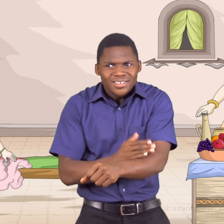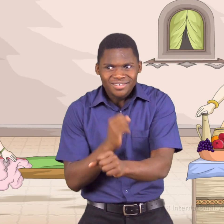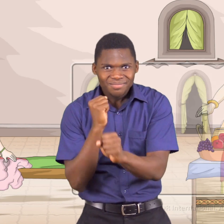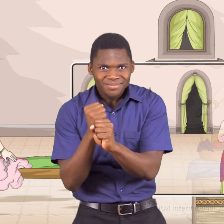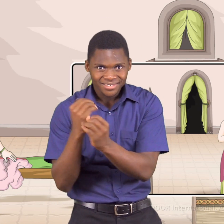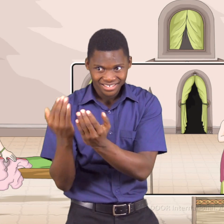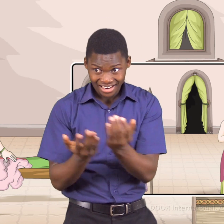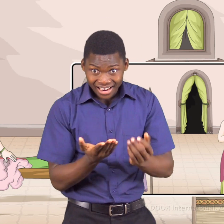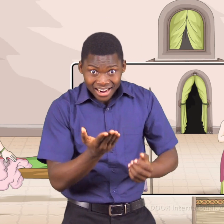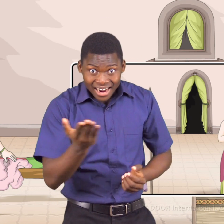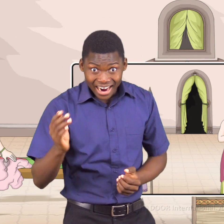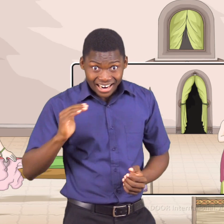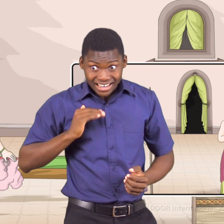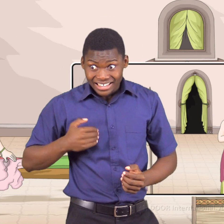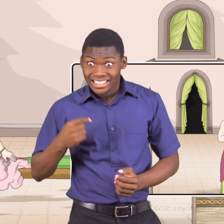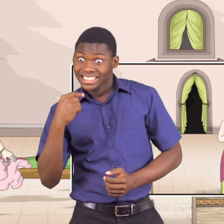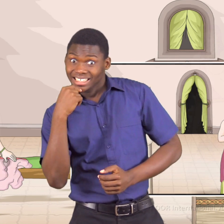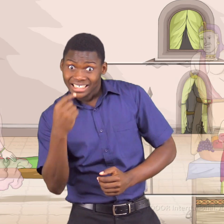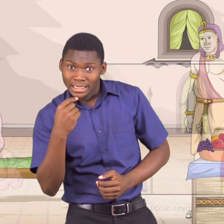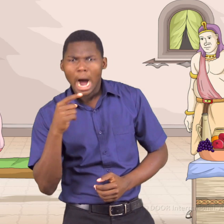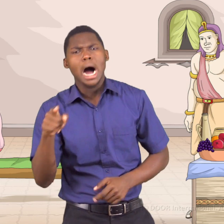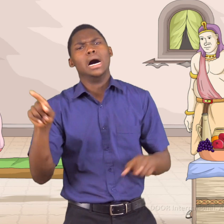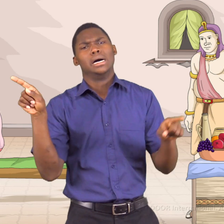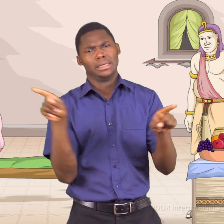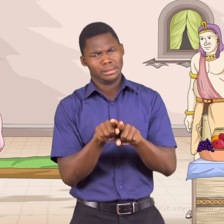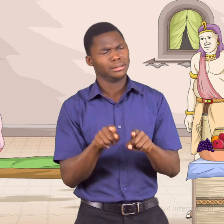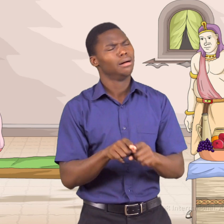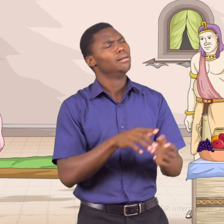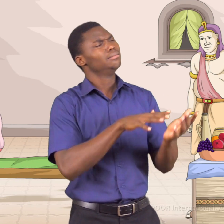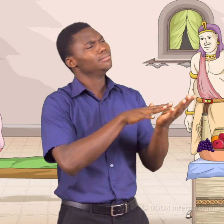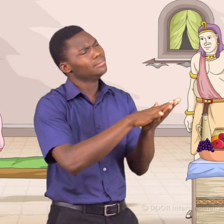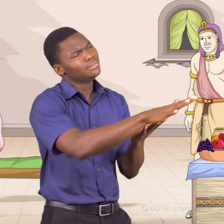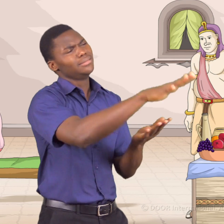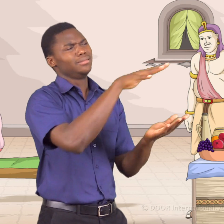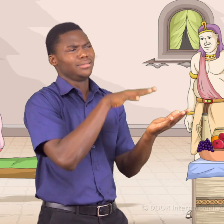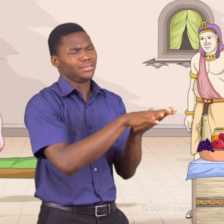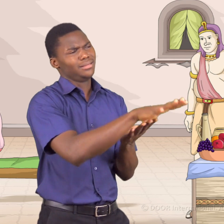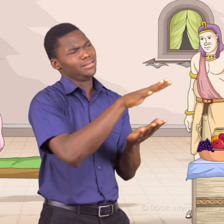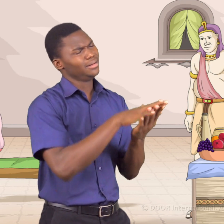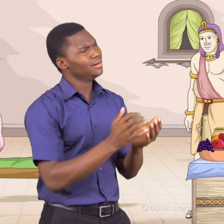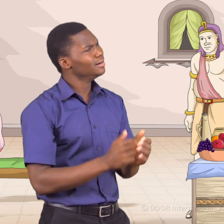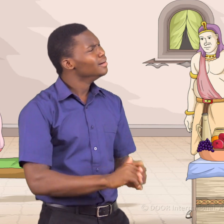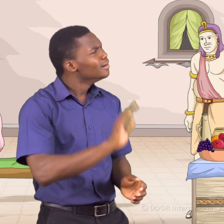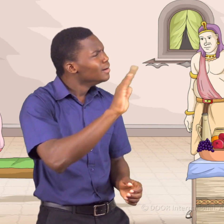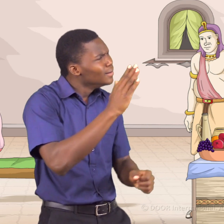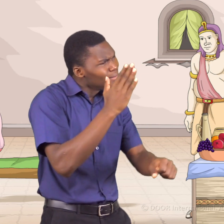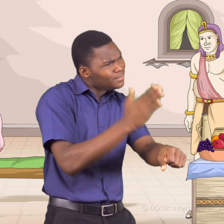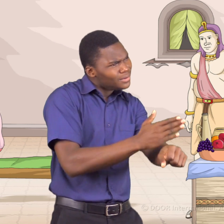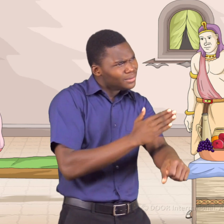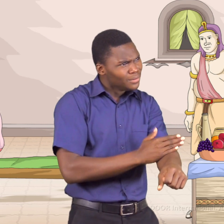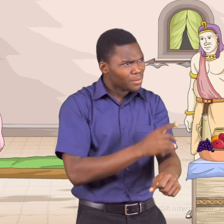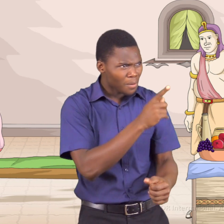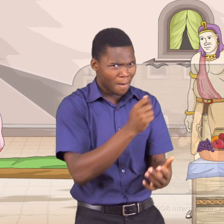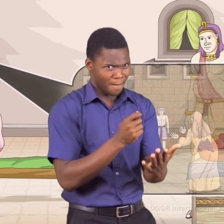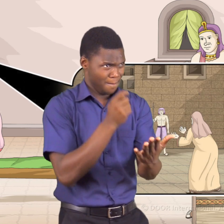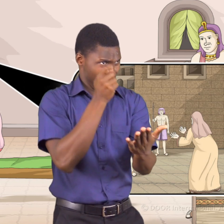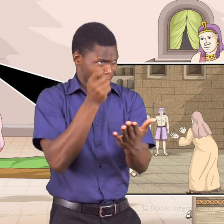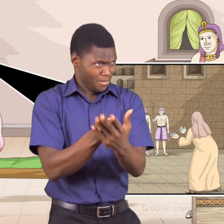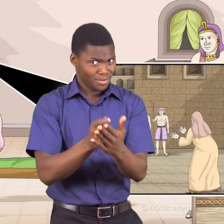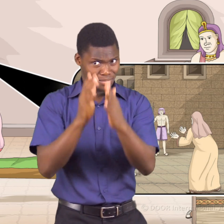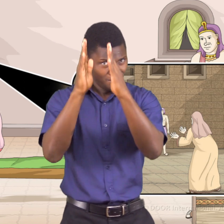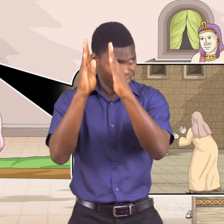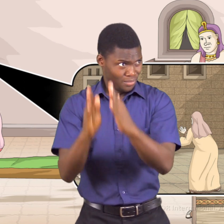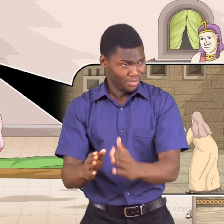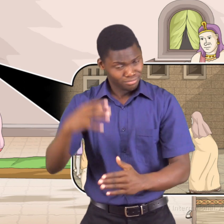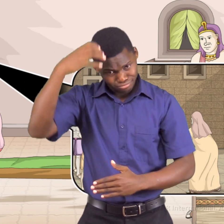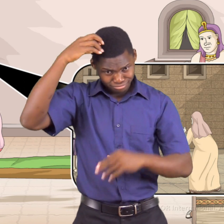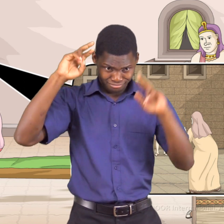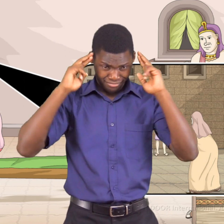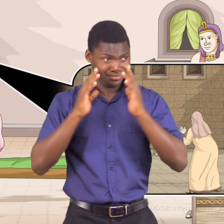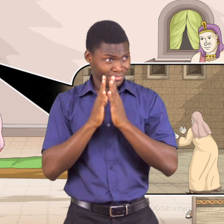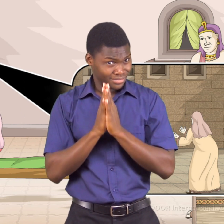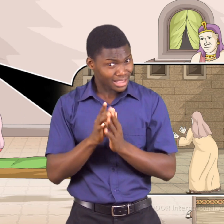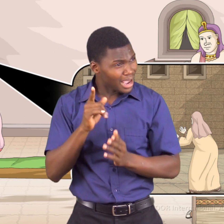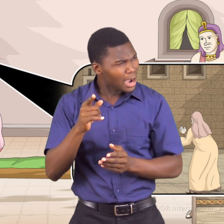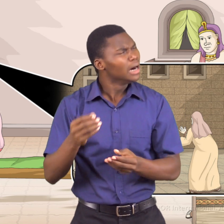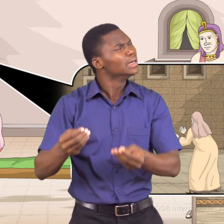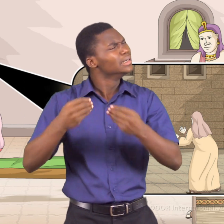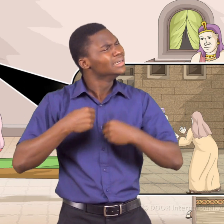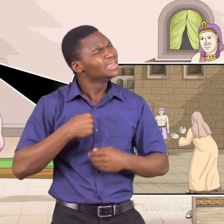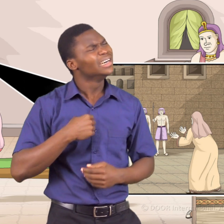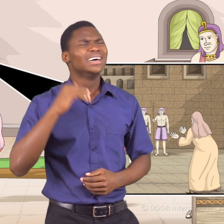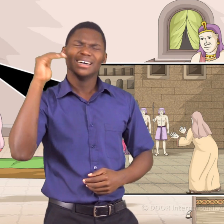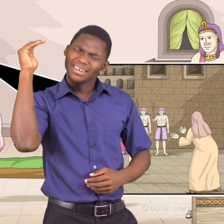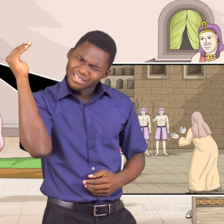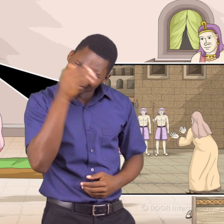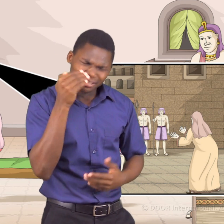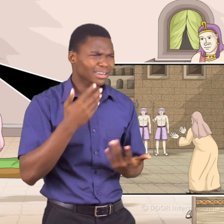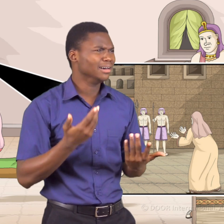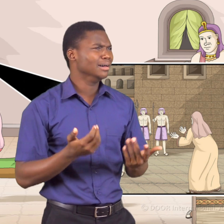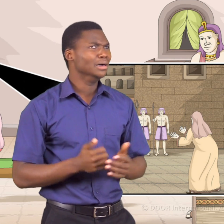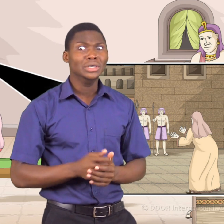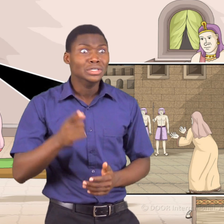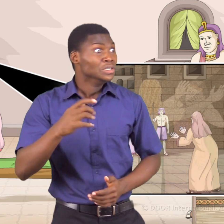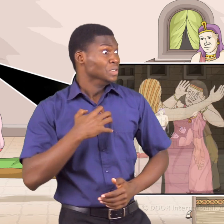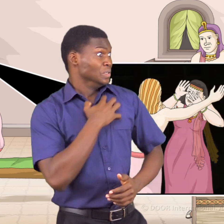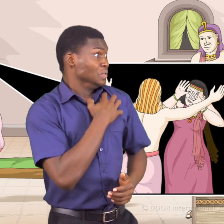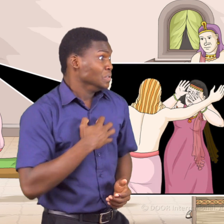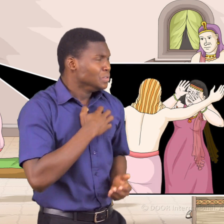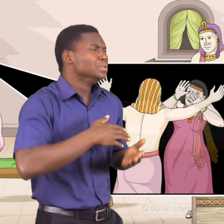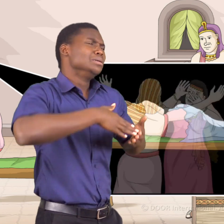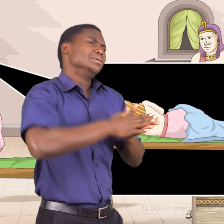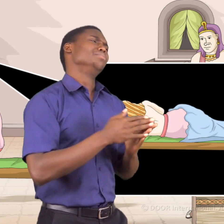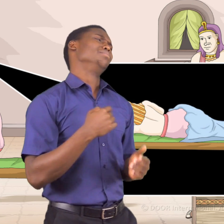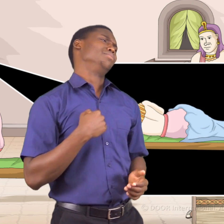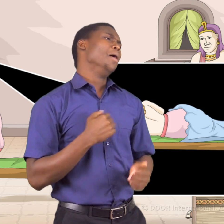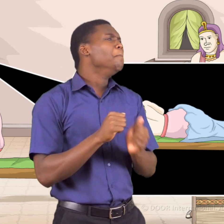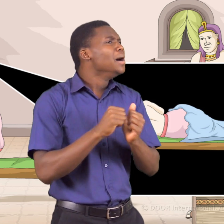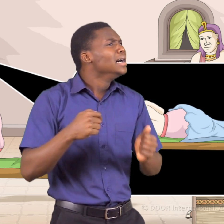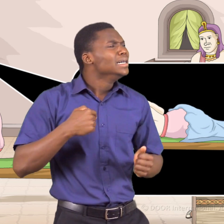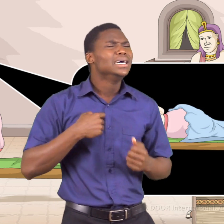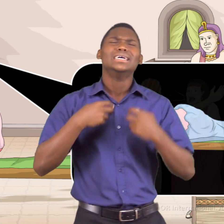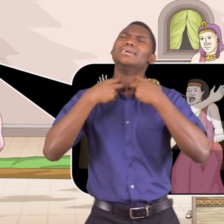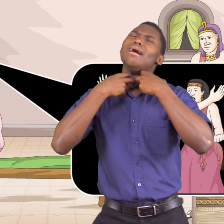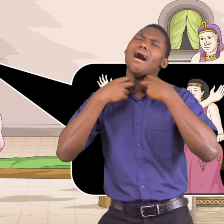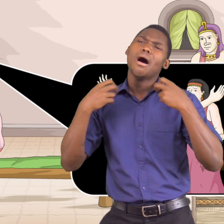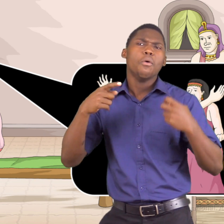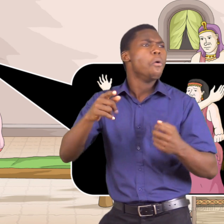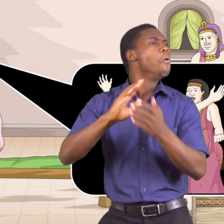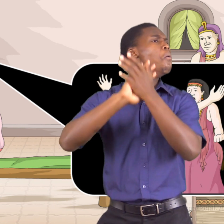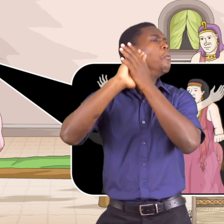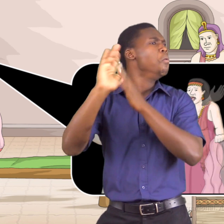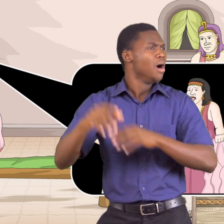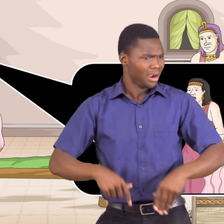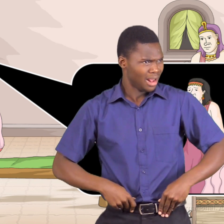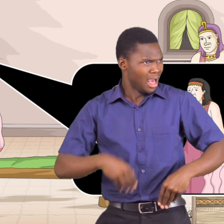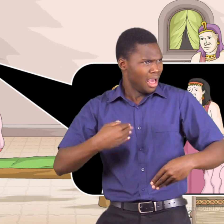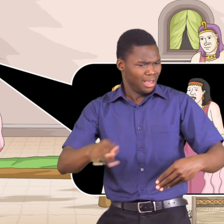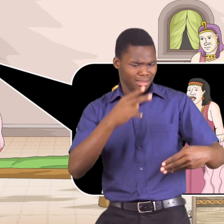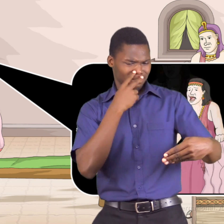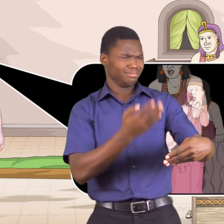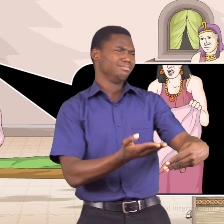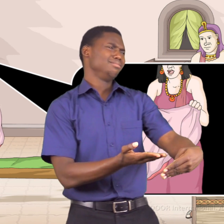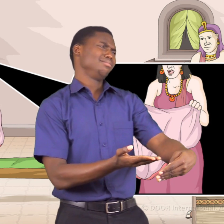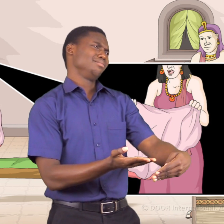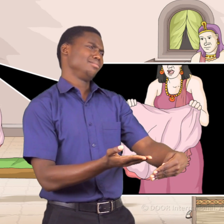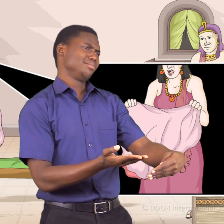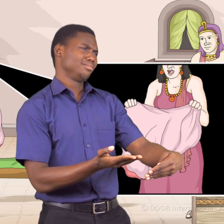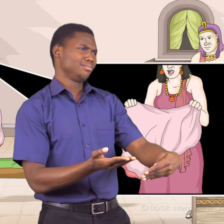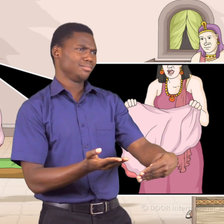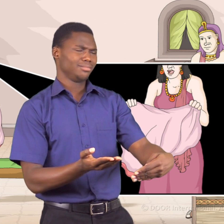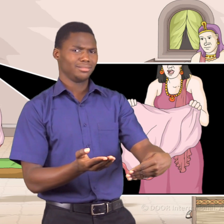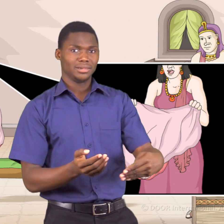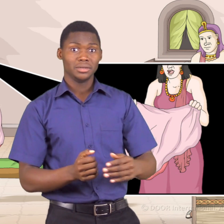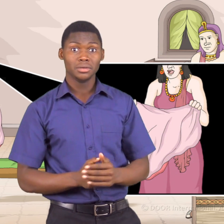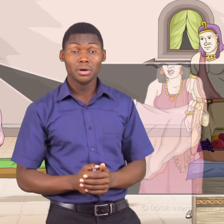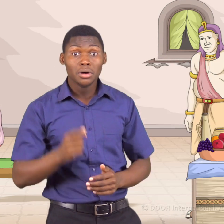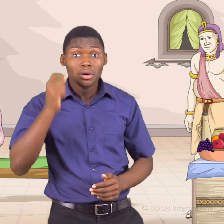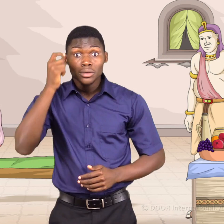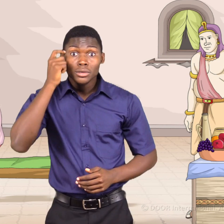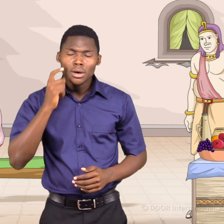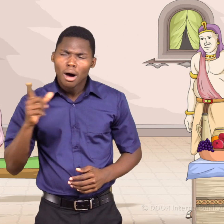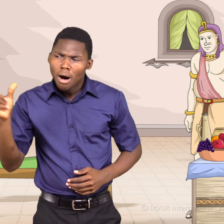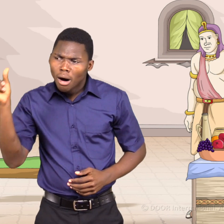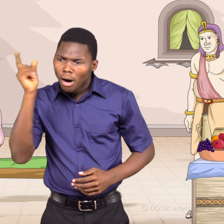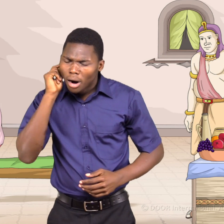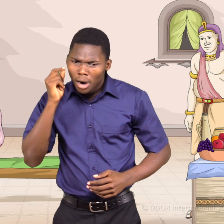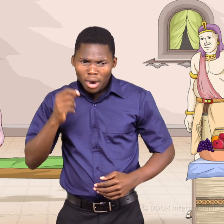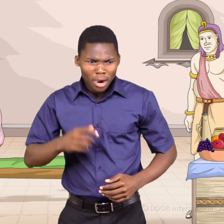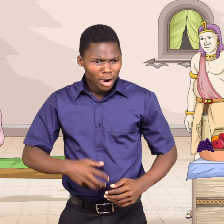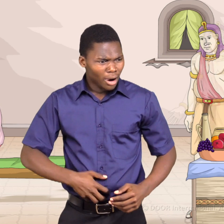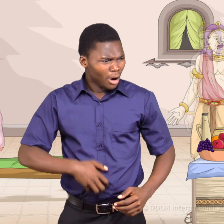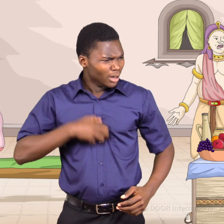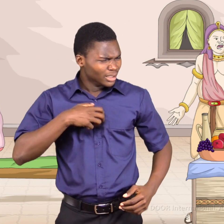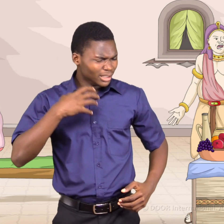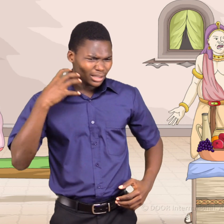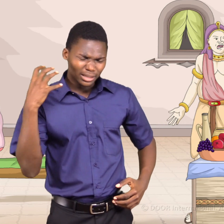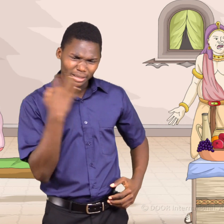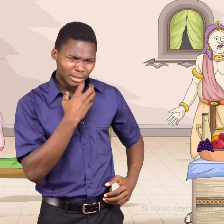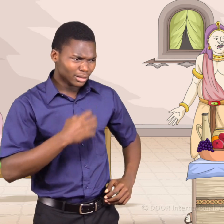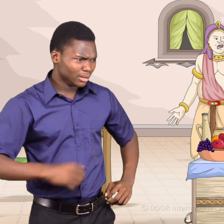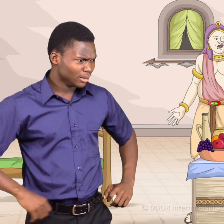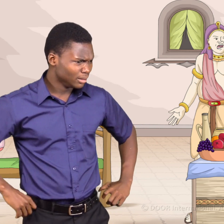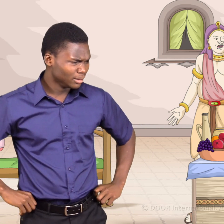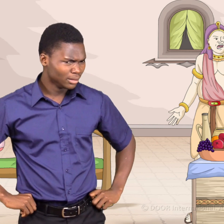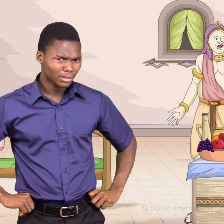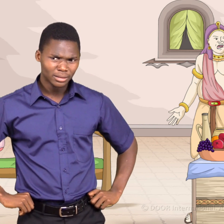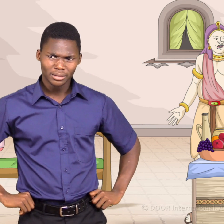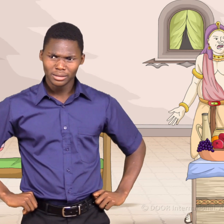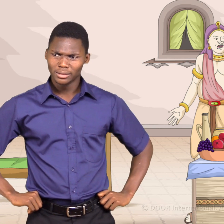Then she told him the same story: “The Hebrew slave you brought us came to me to make sport of me, but when I screamed for help, he left his cloak beside me and ran out of the house.”